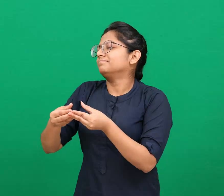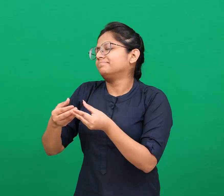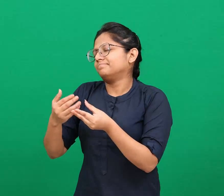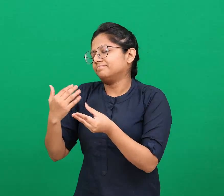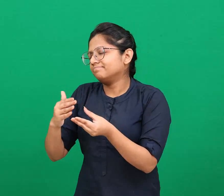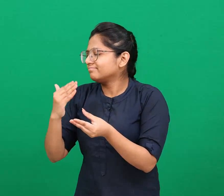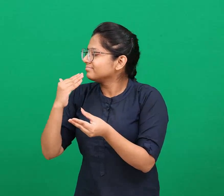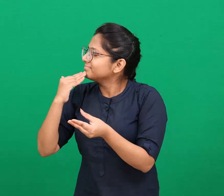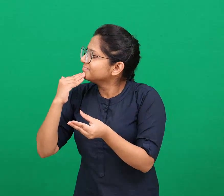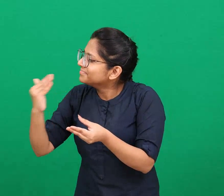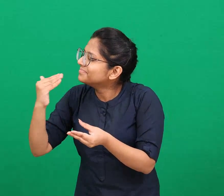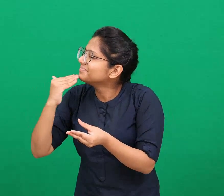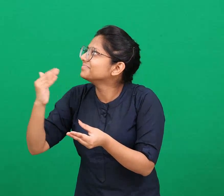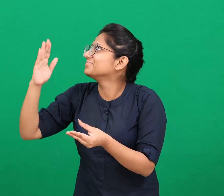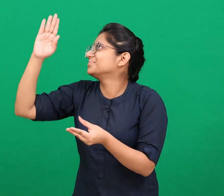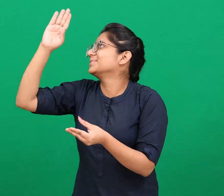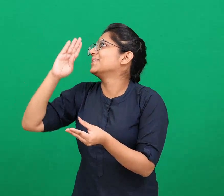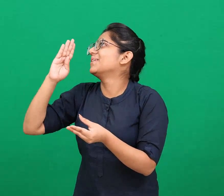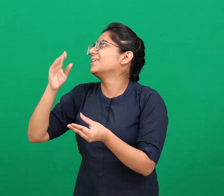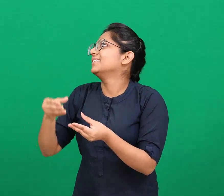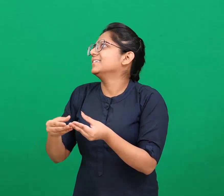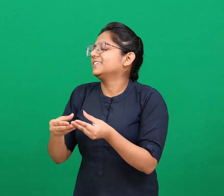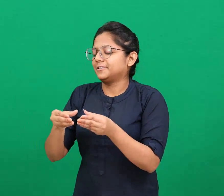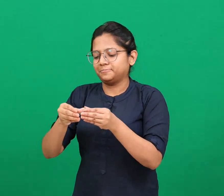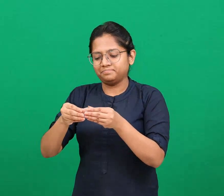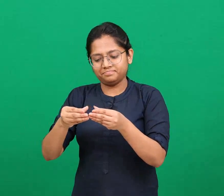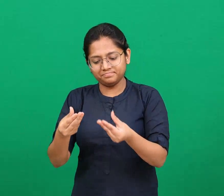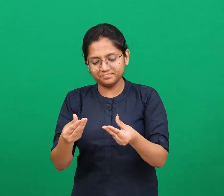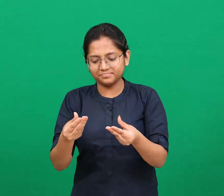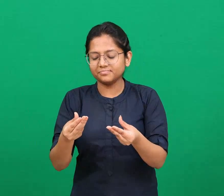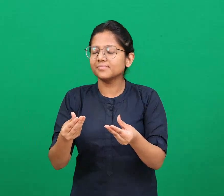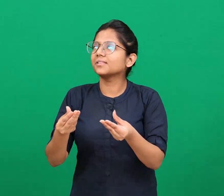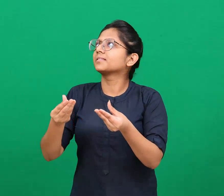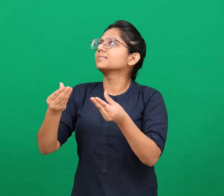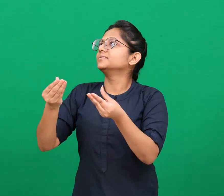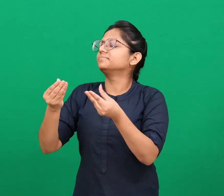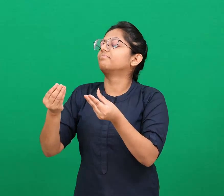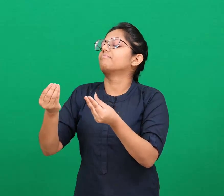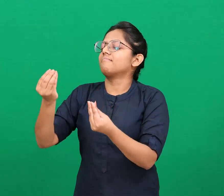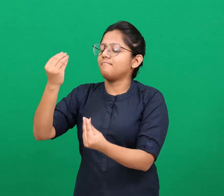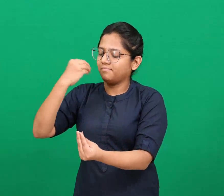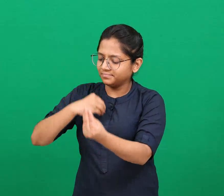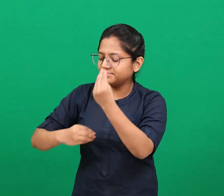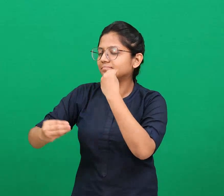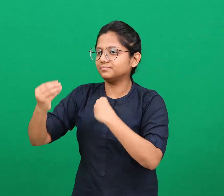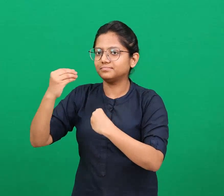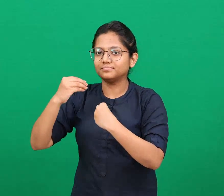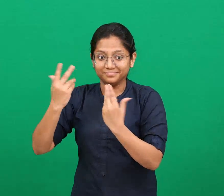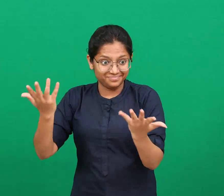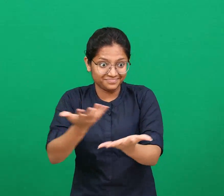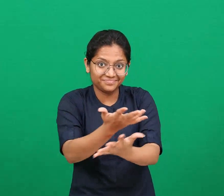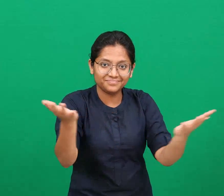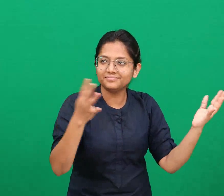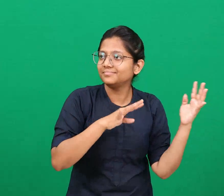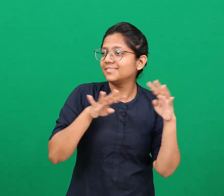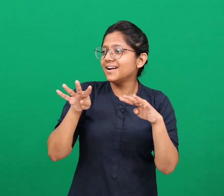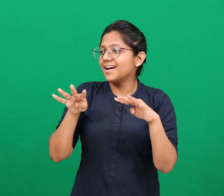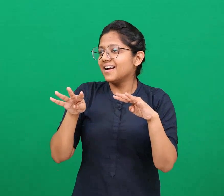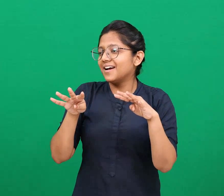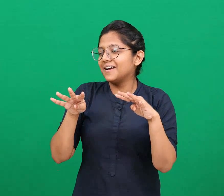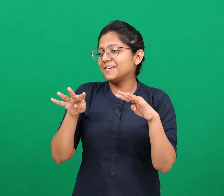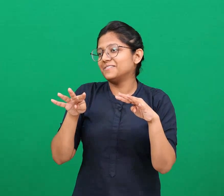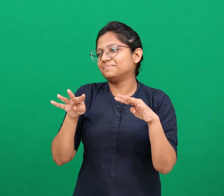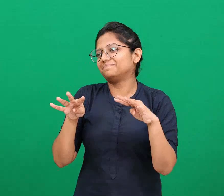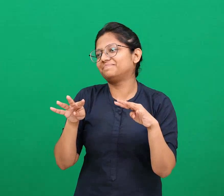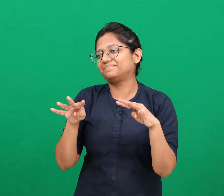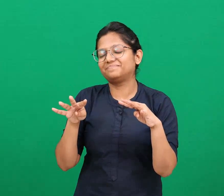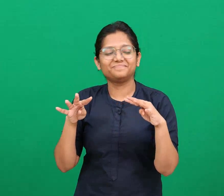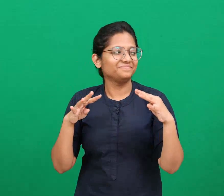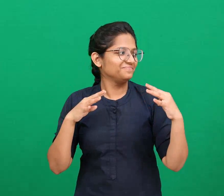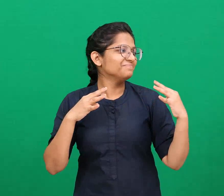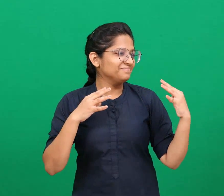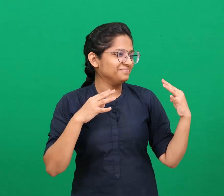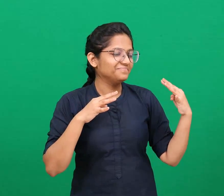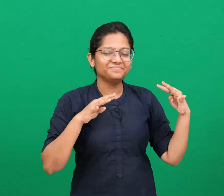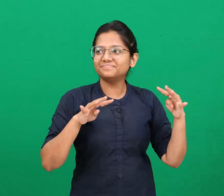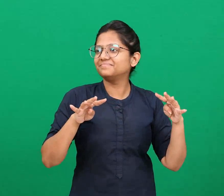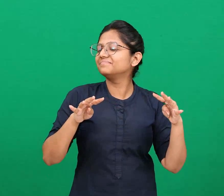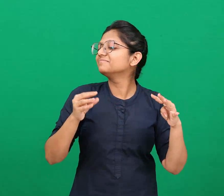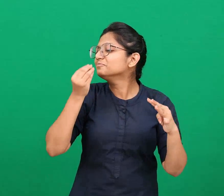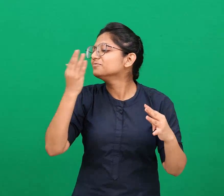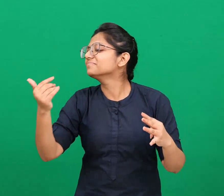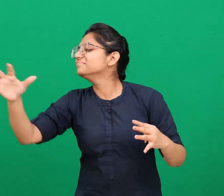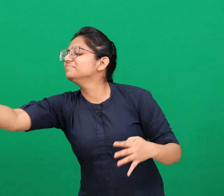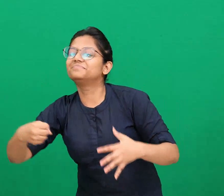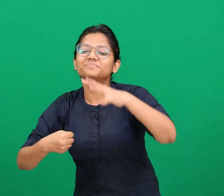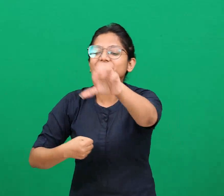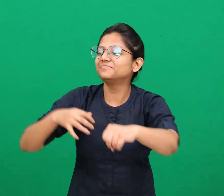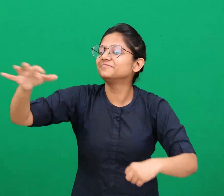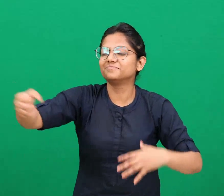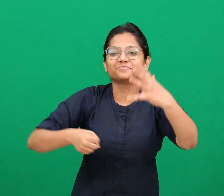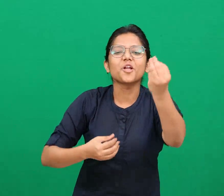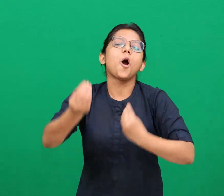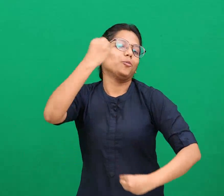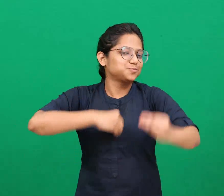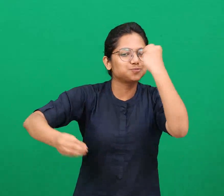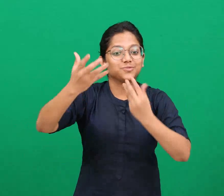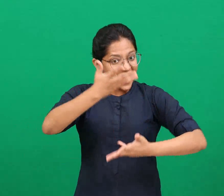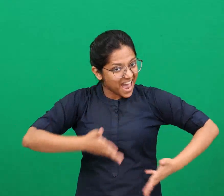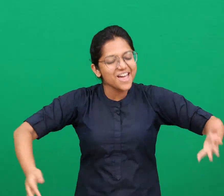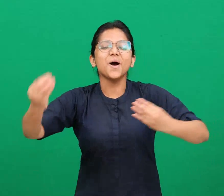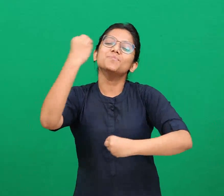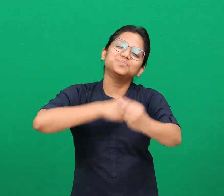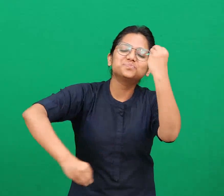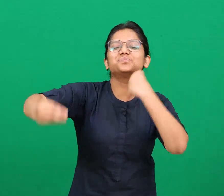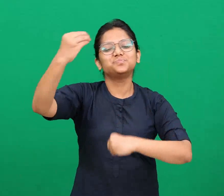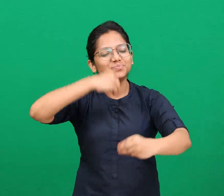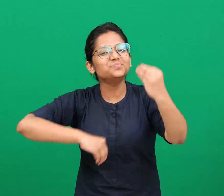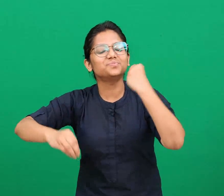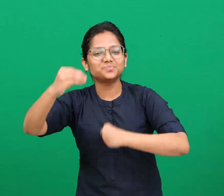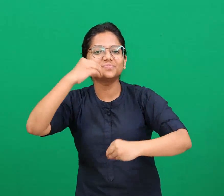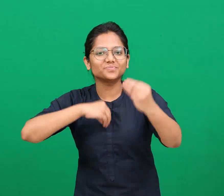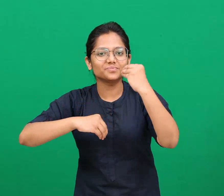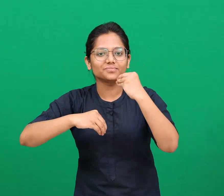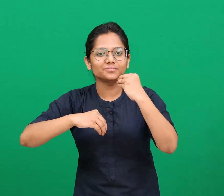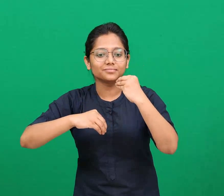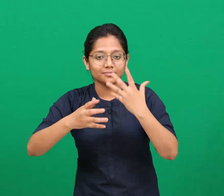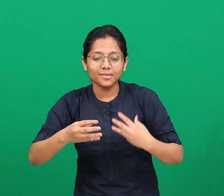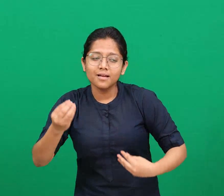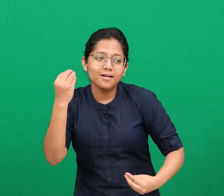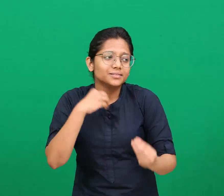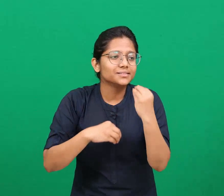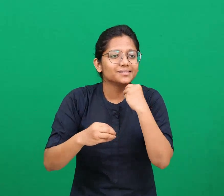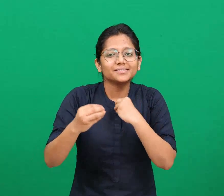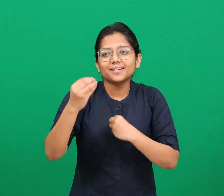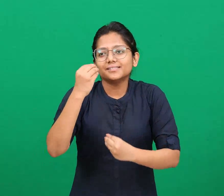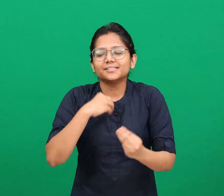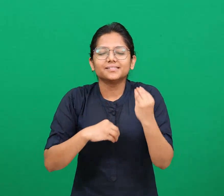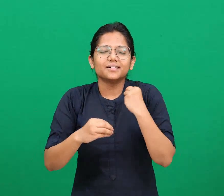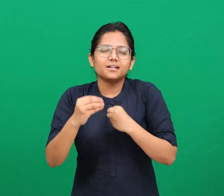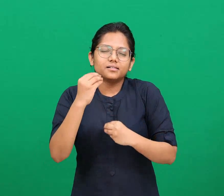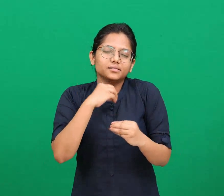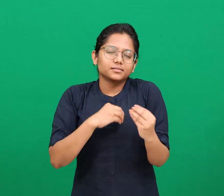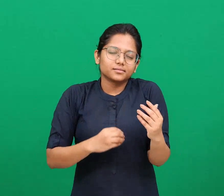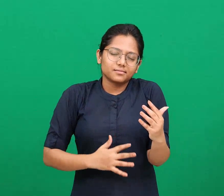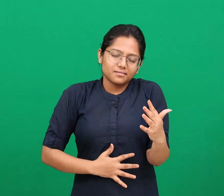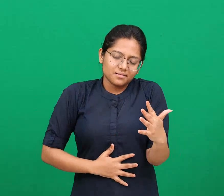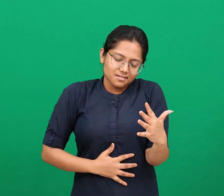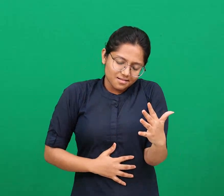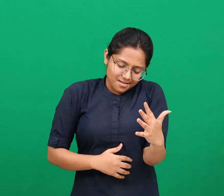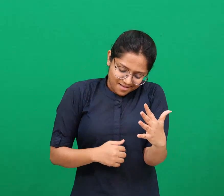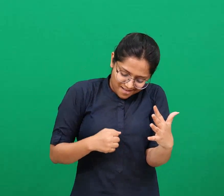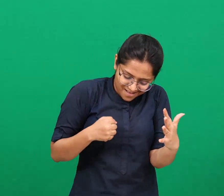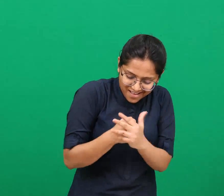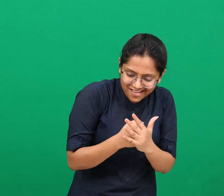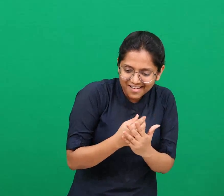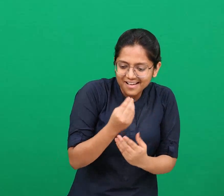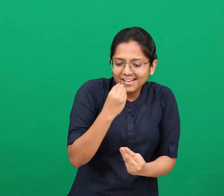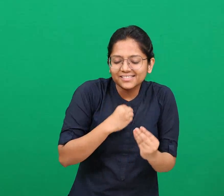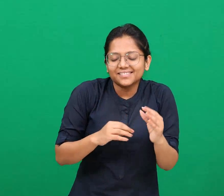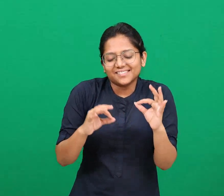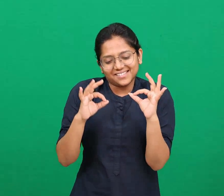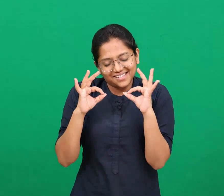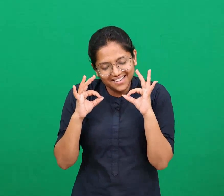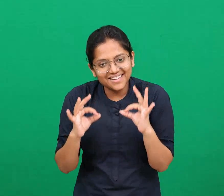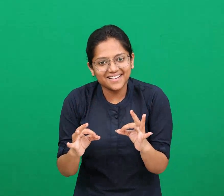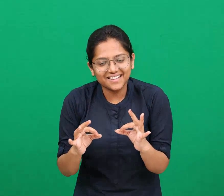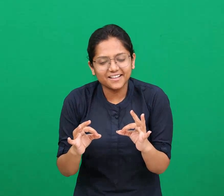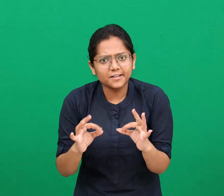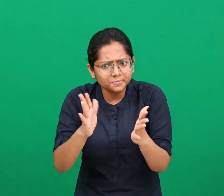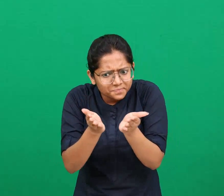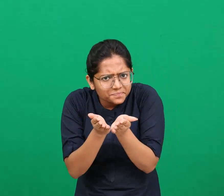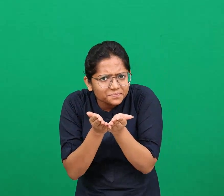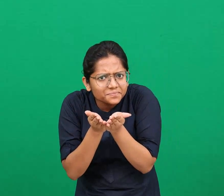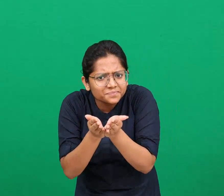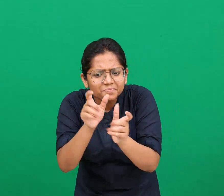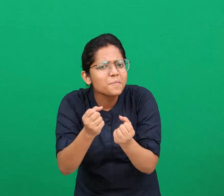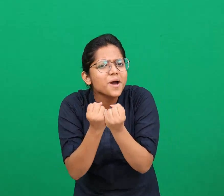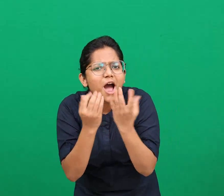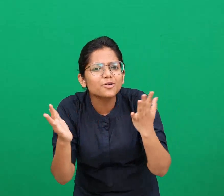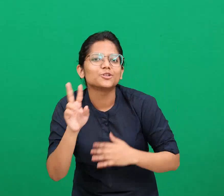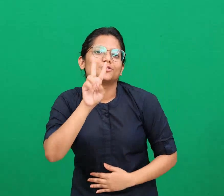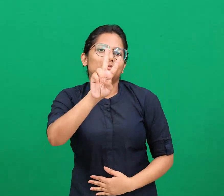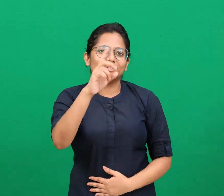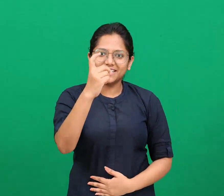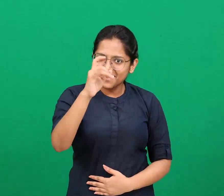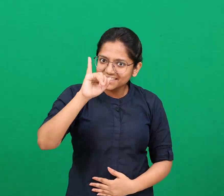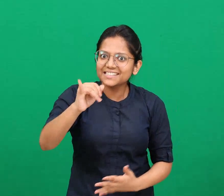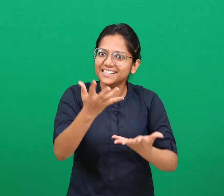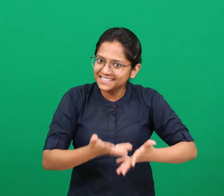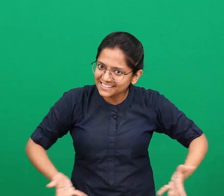Then he broke it and began to eat. They were all encouraged and took some food themselves.